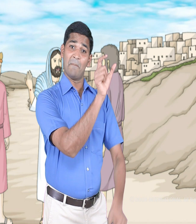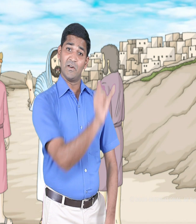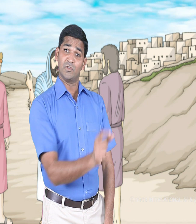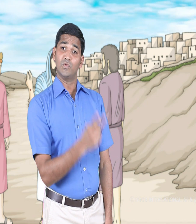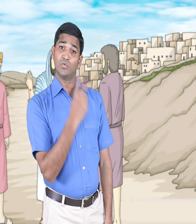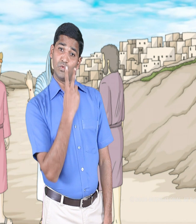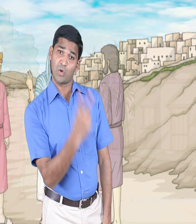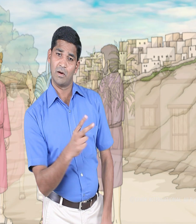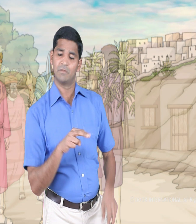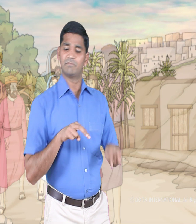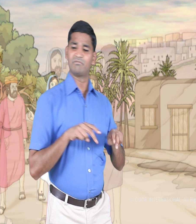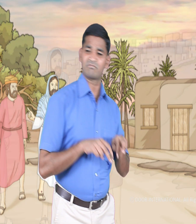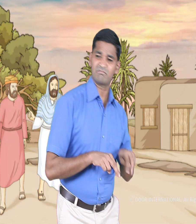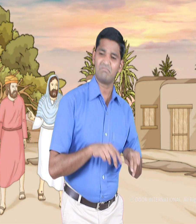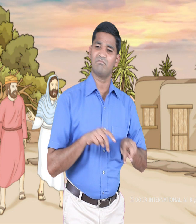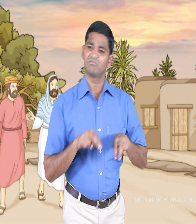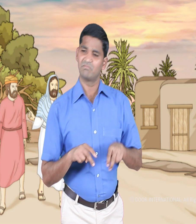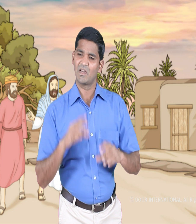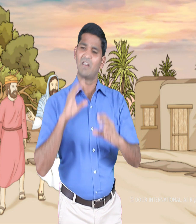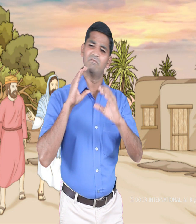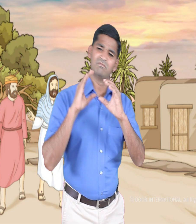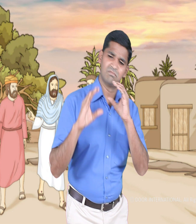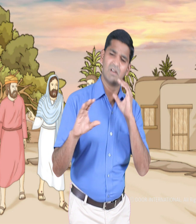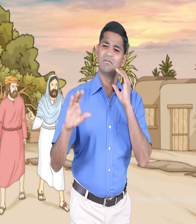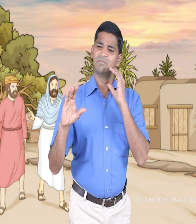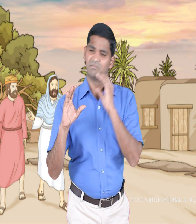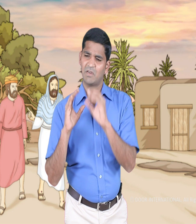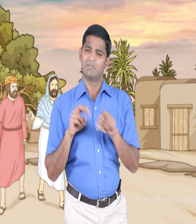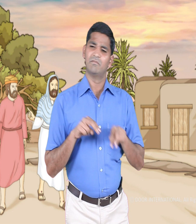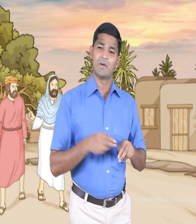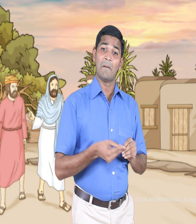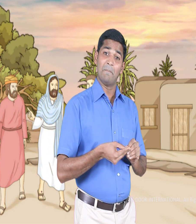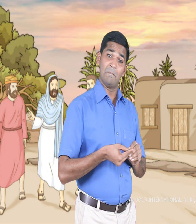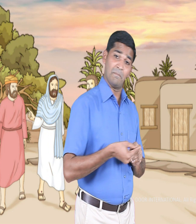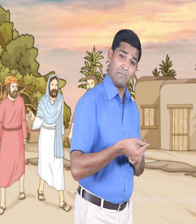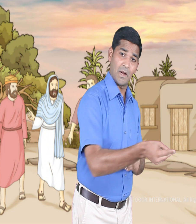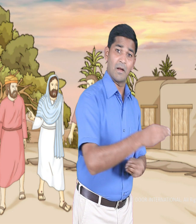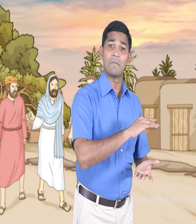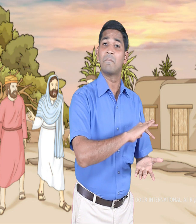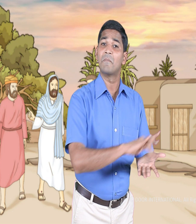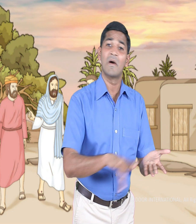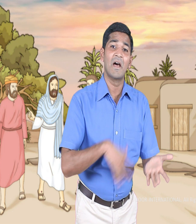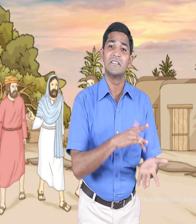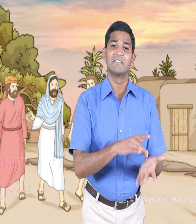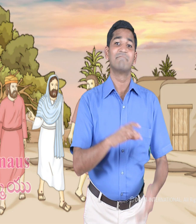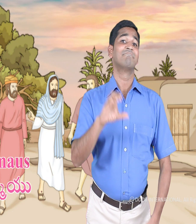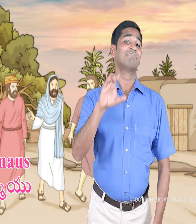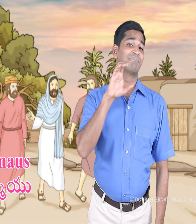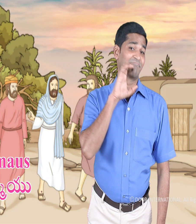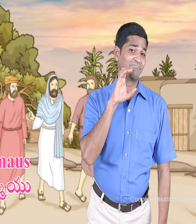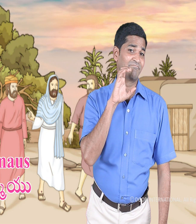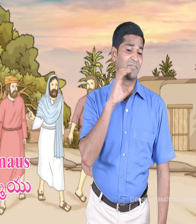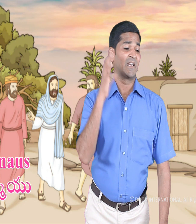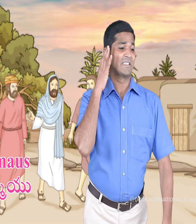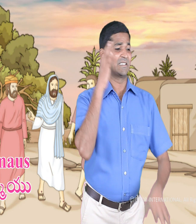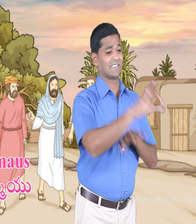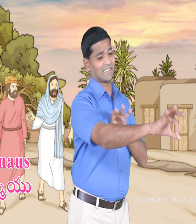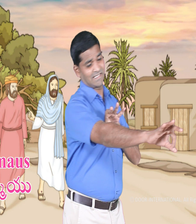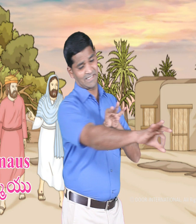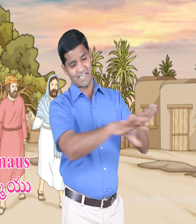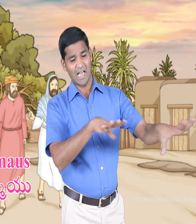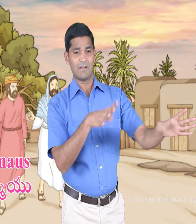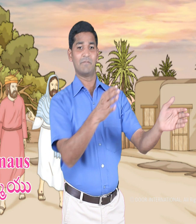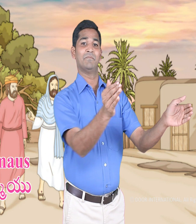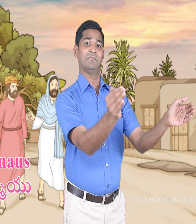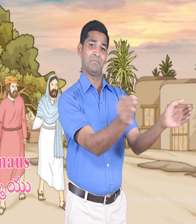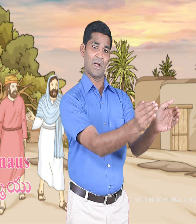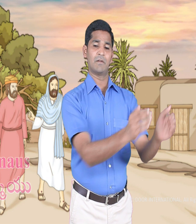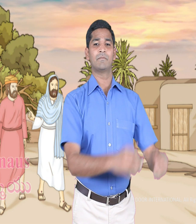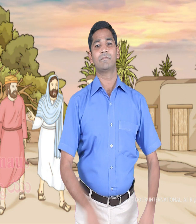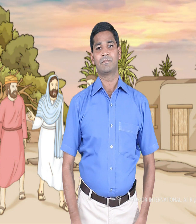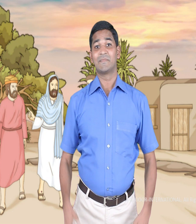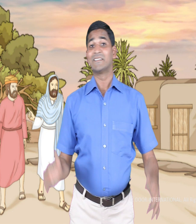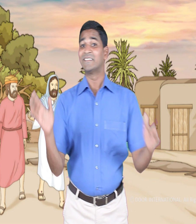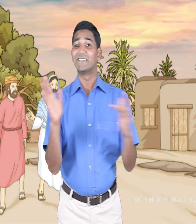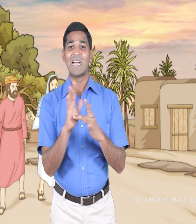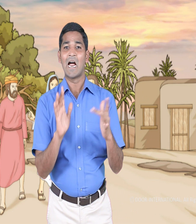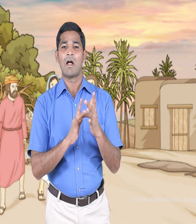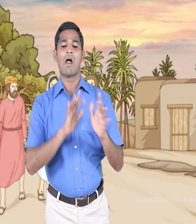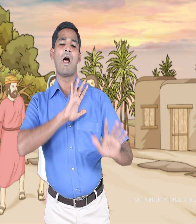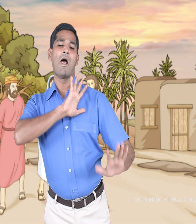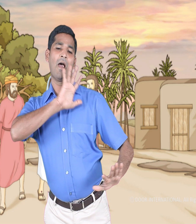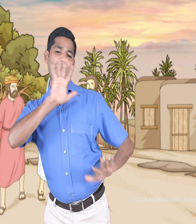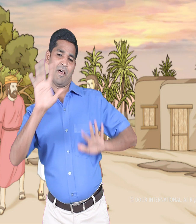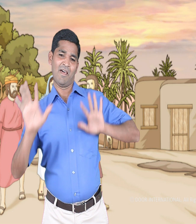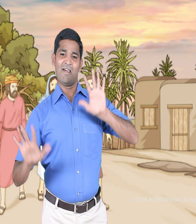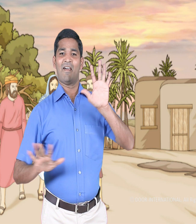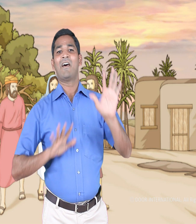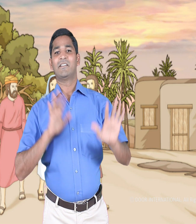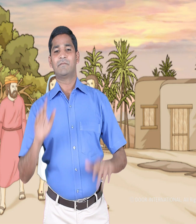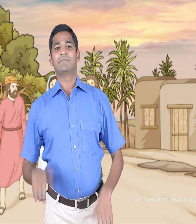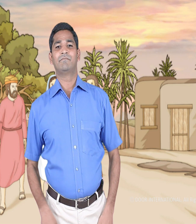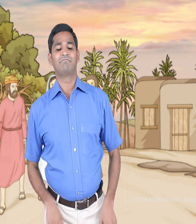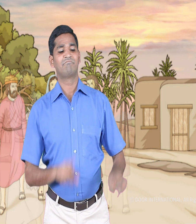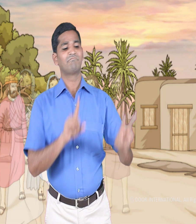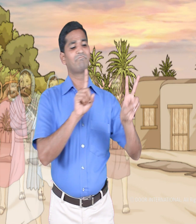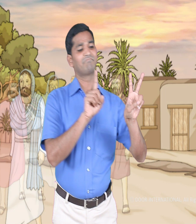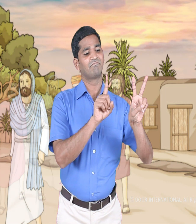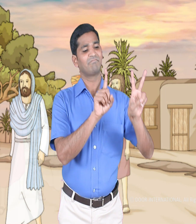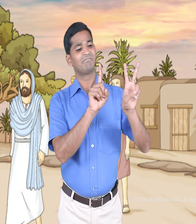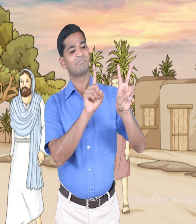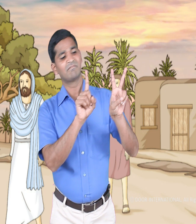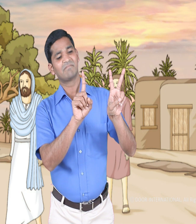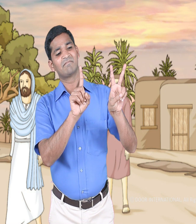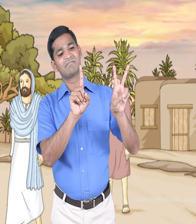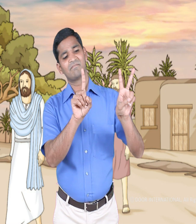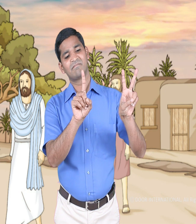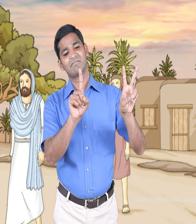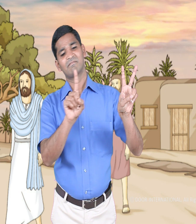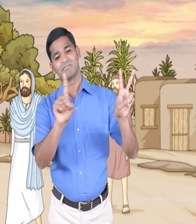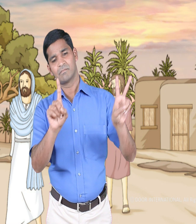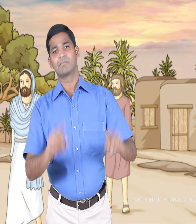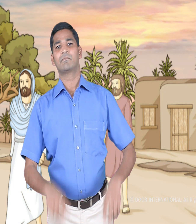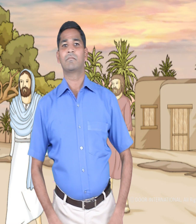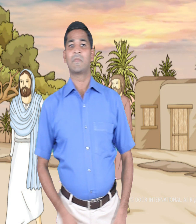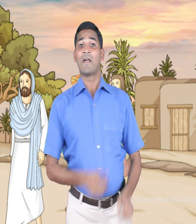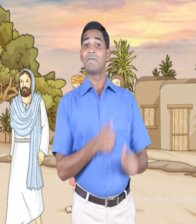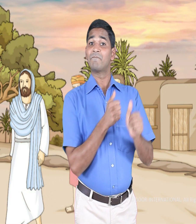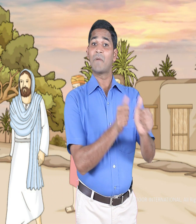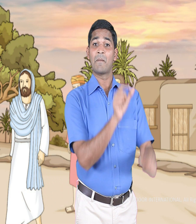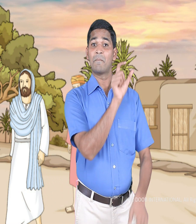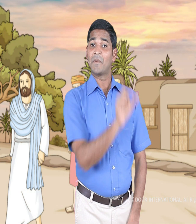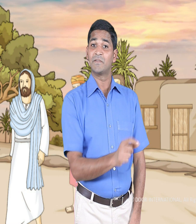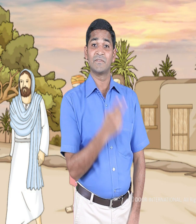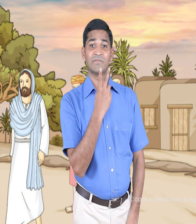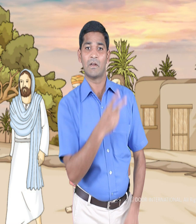As they approached the village where they were headed, He seemed to be going farther.